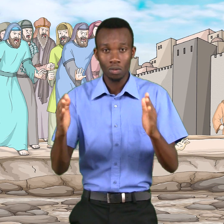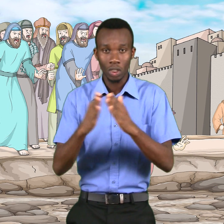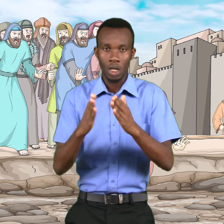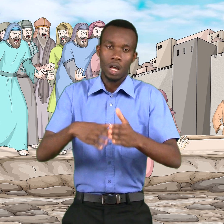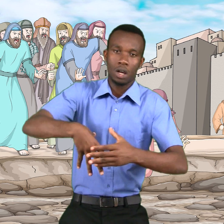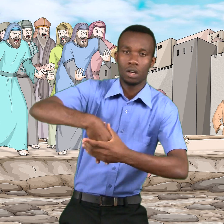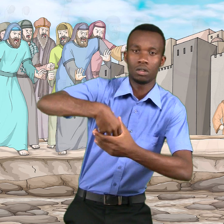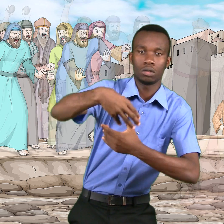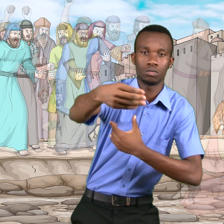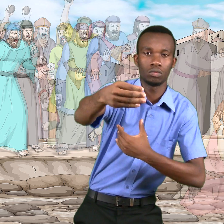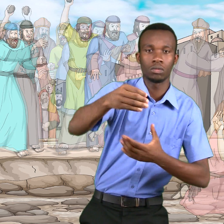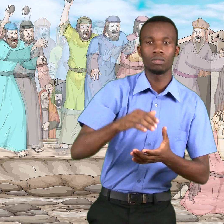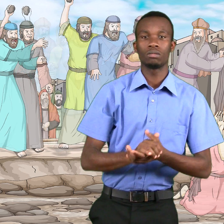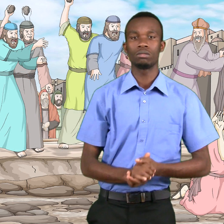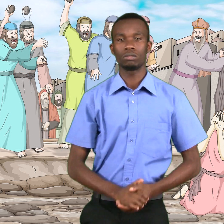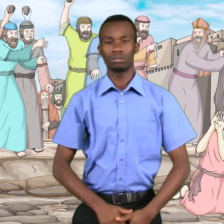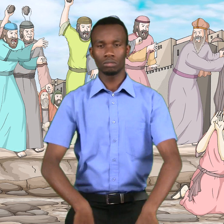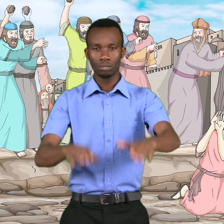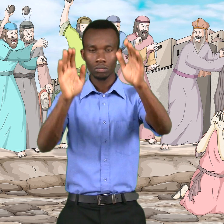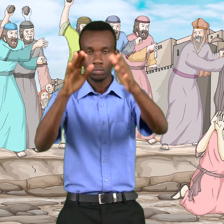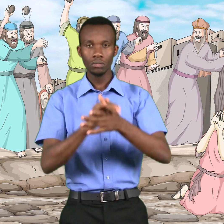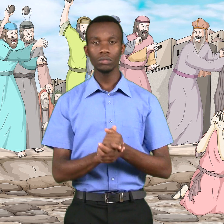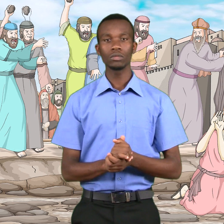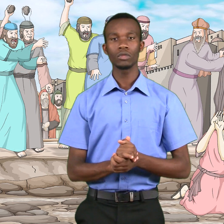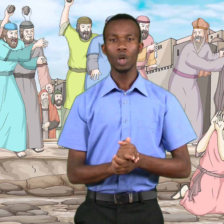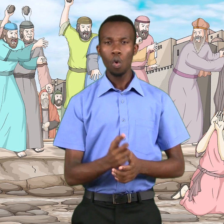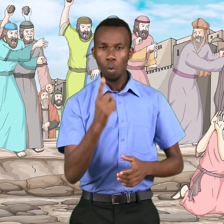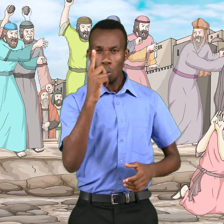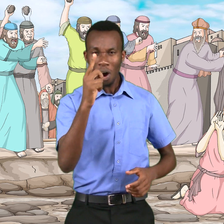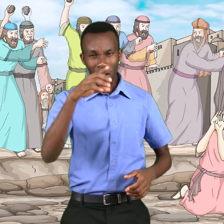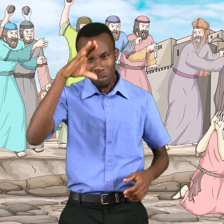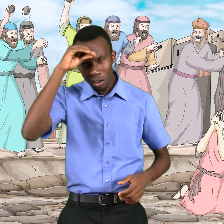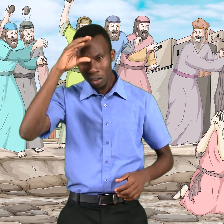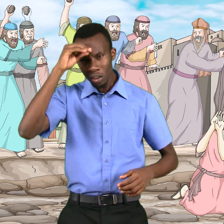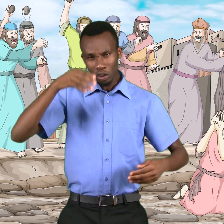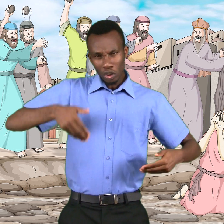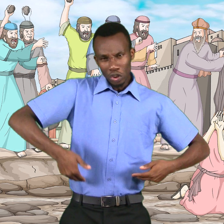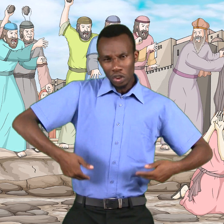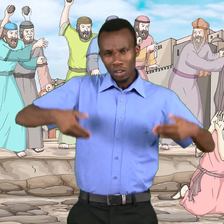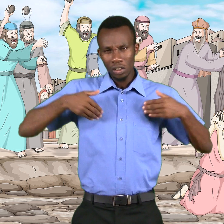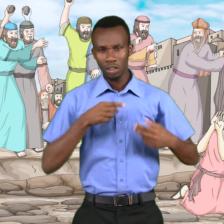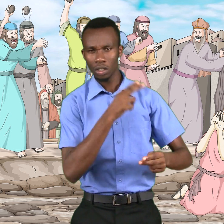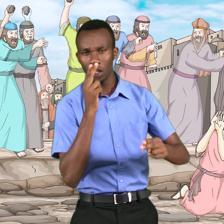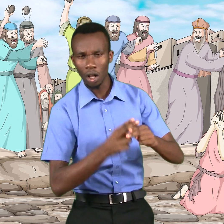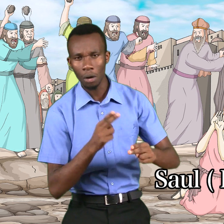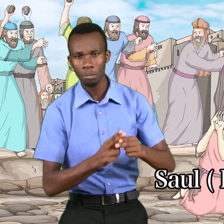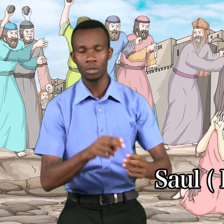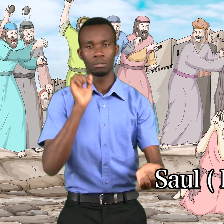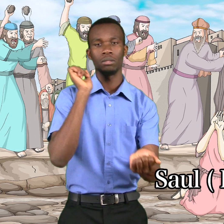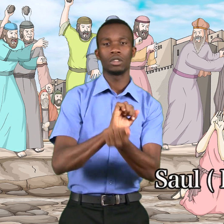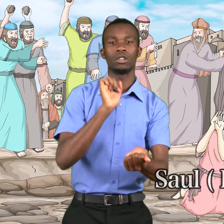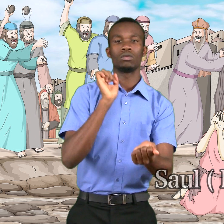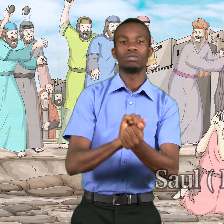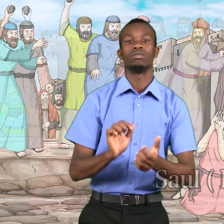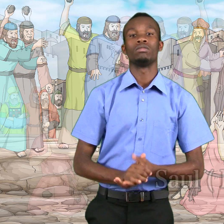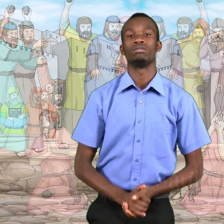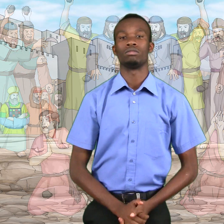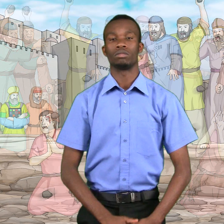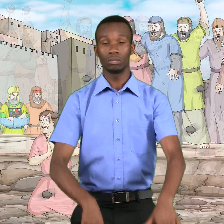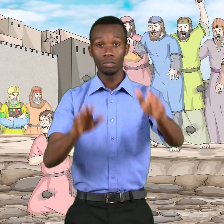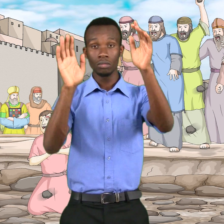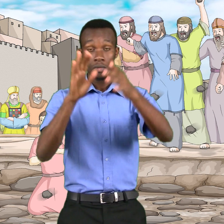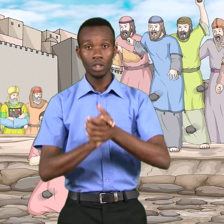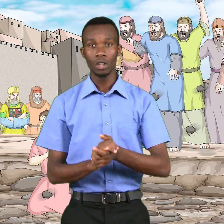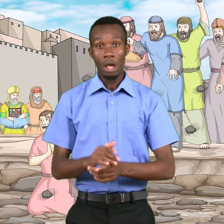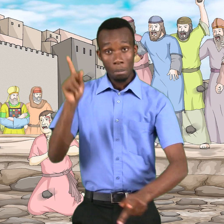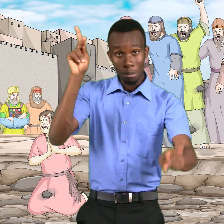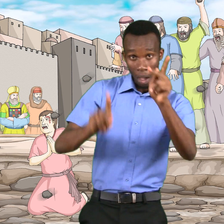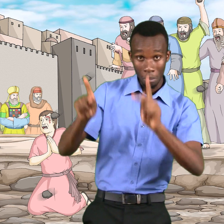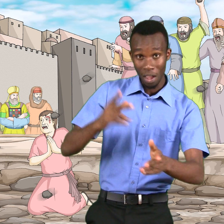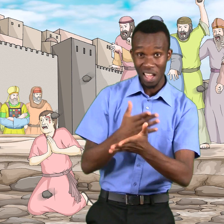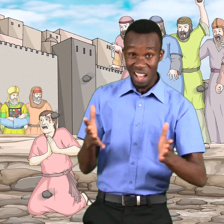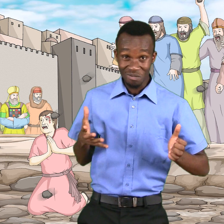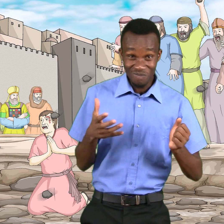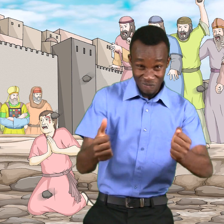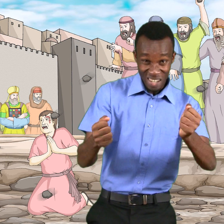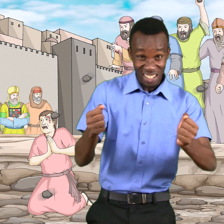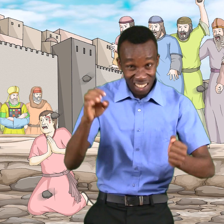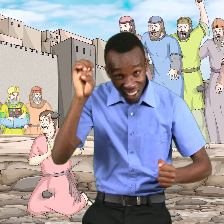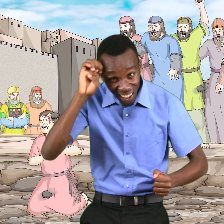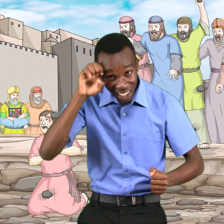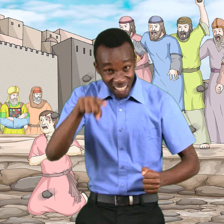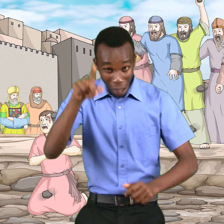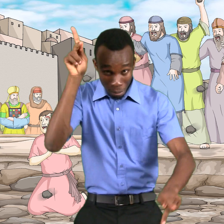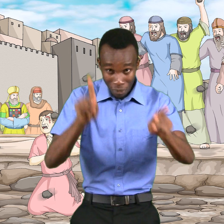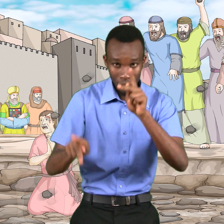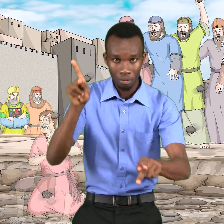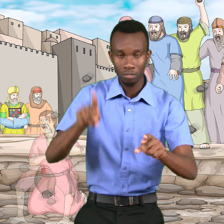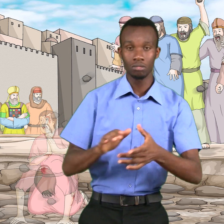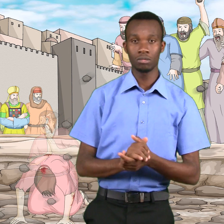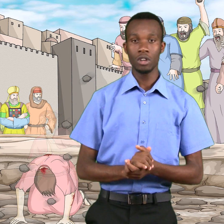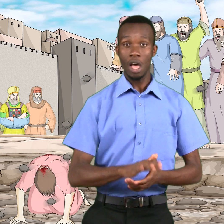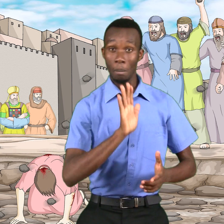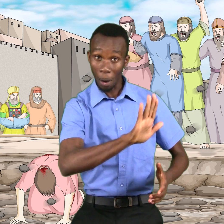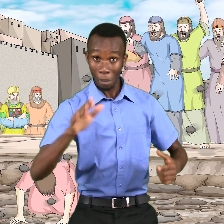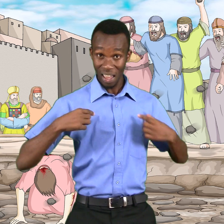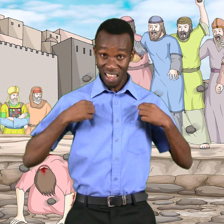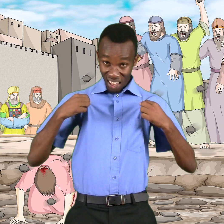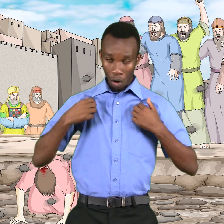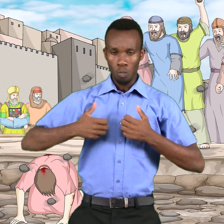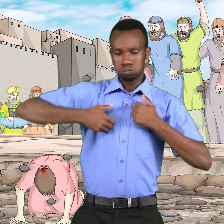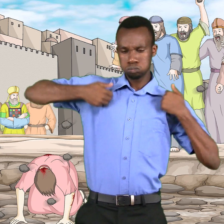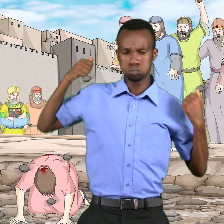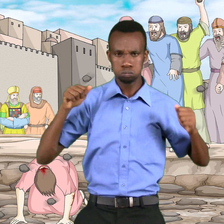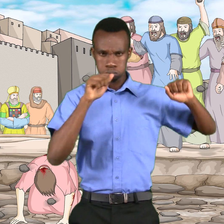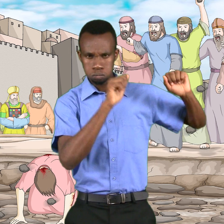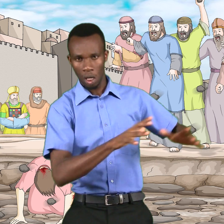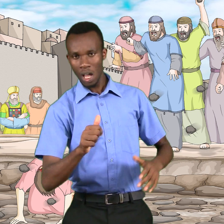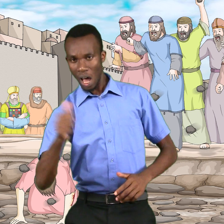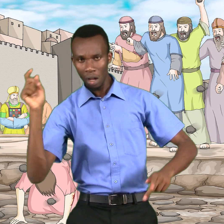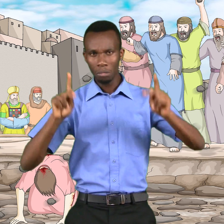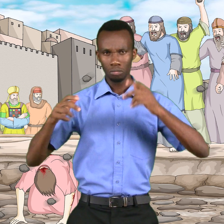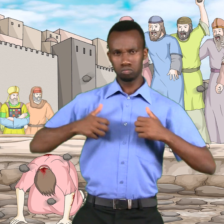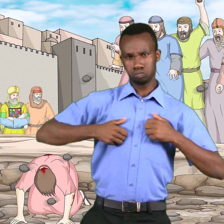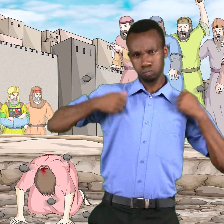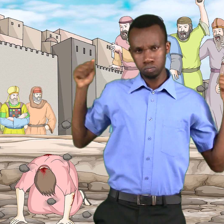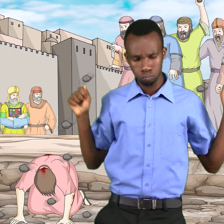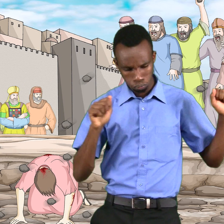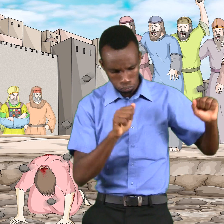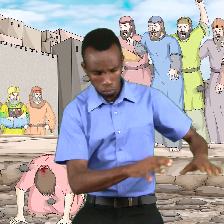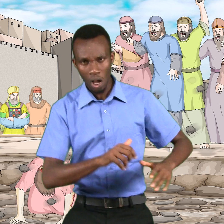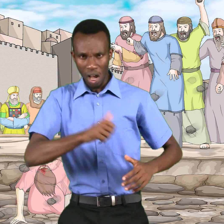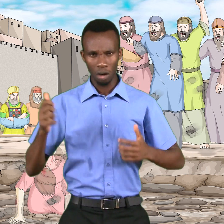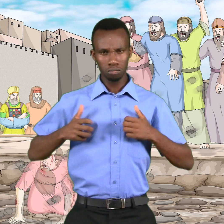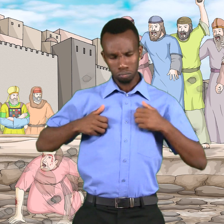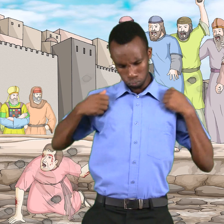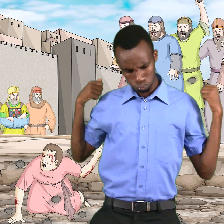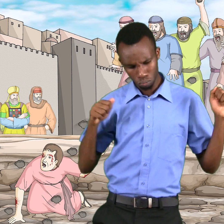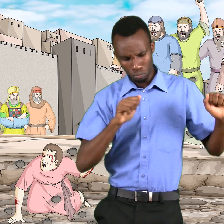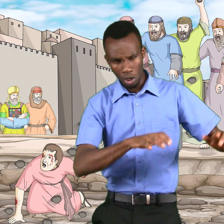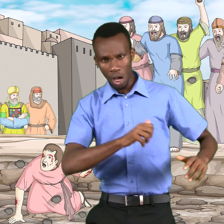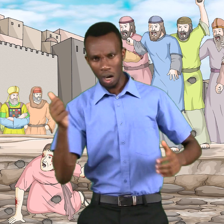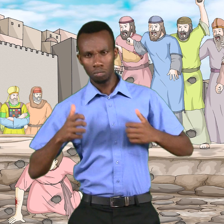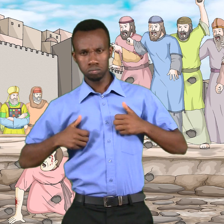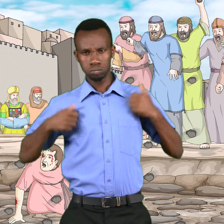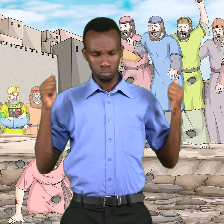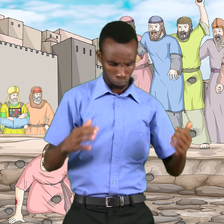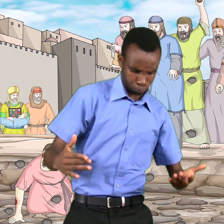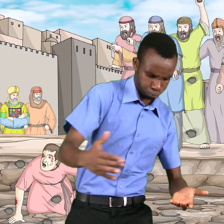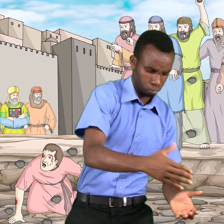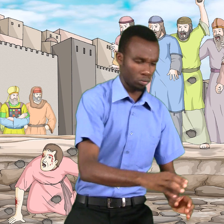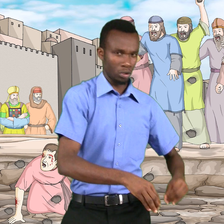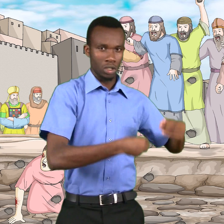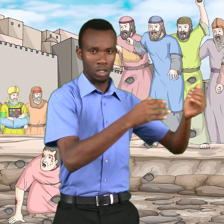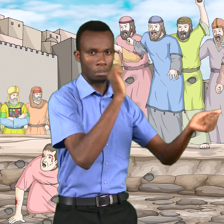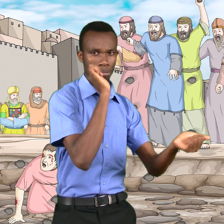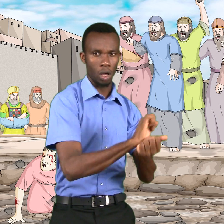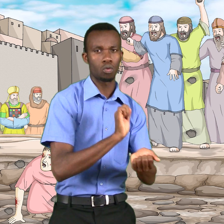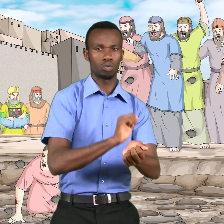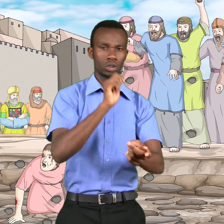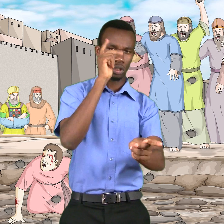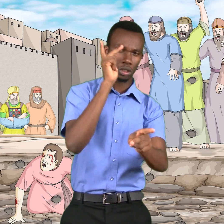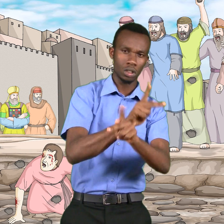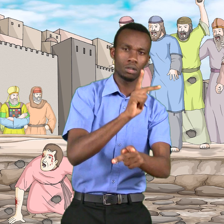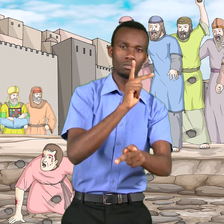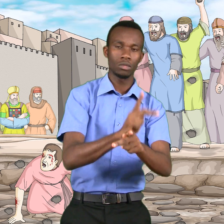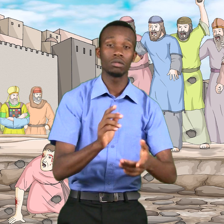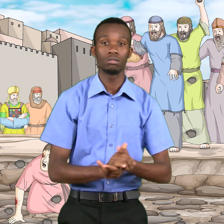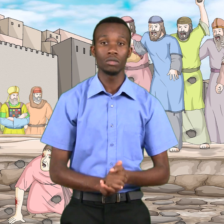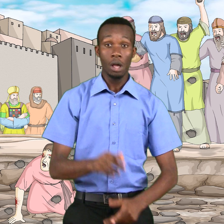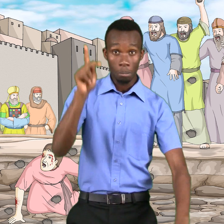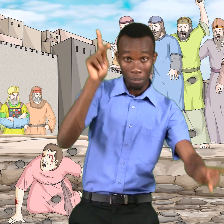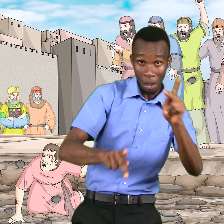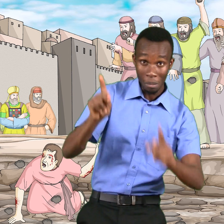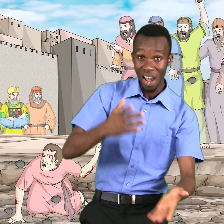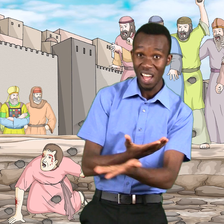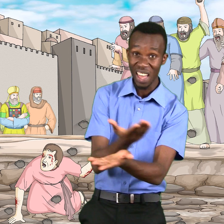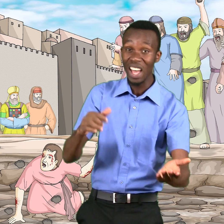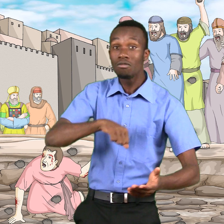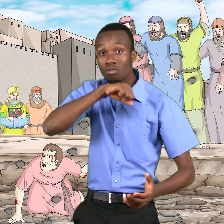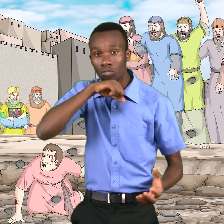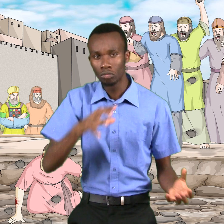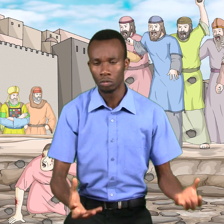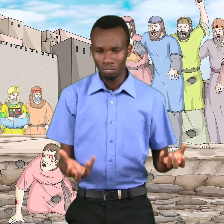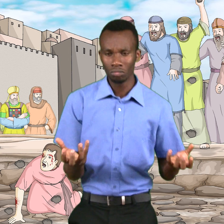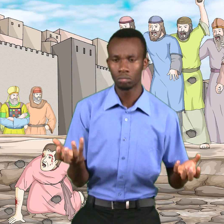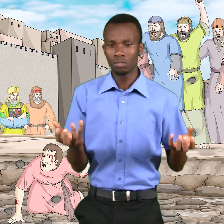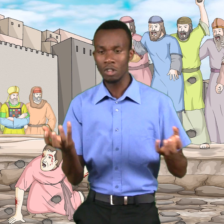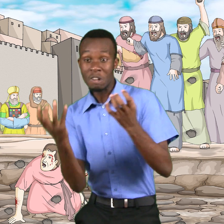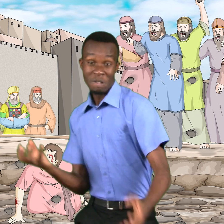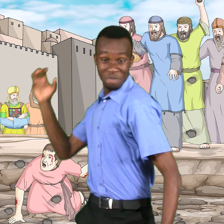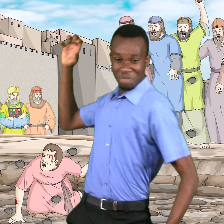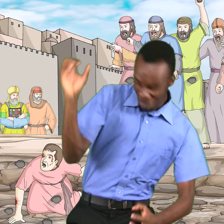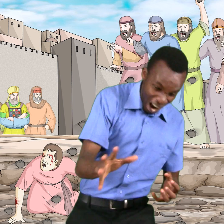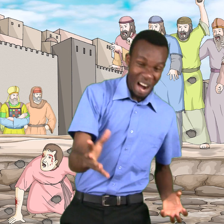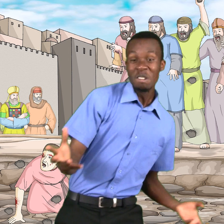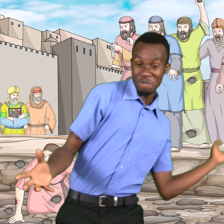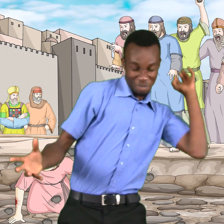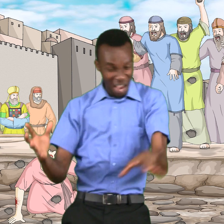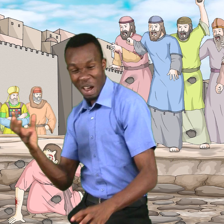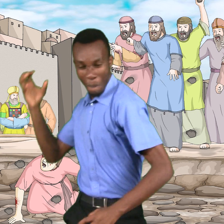Meanwhile the witnesses laid their garments at the feet of a young man named Saul. While they were stoning him, Stephen appealed, “Lord Jesus, receive my spirit.”